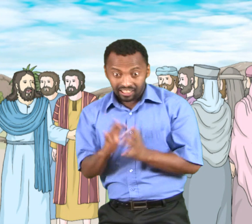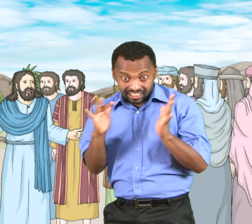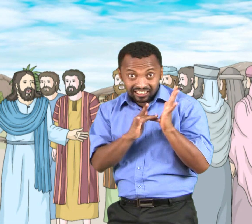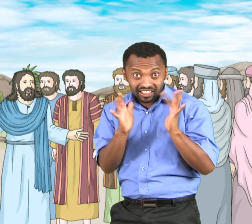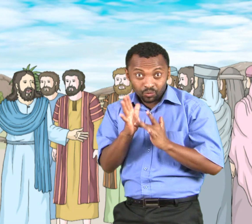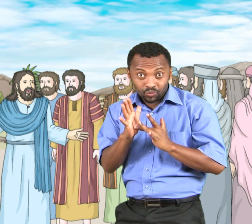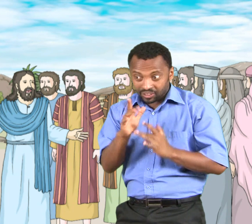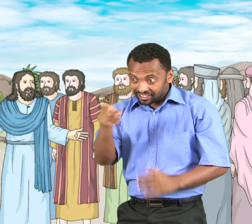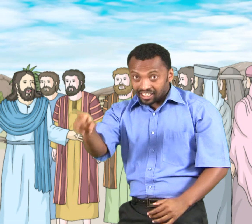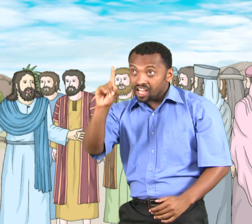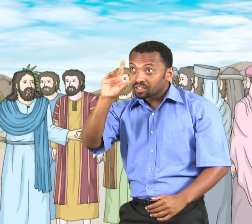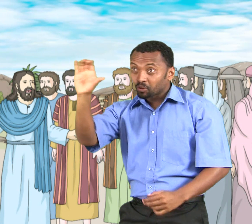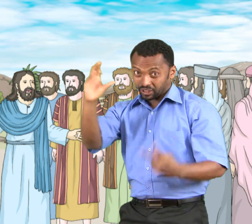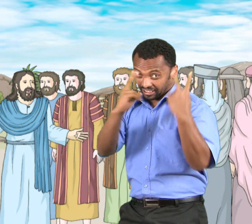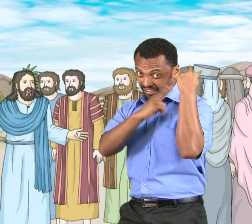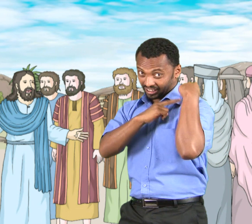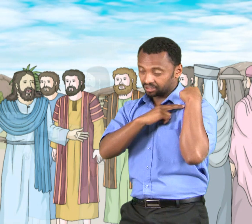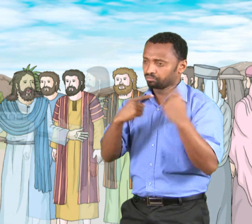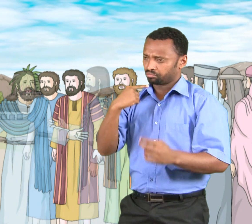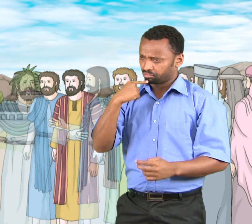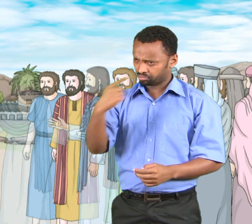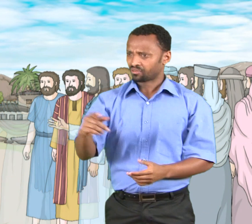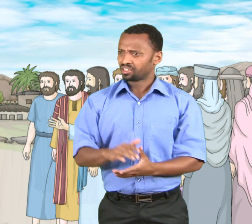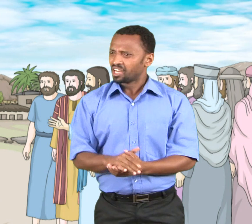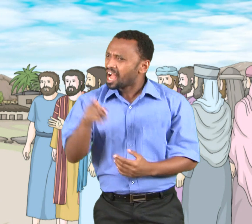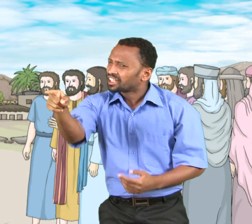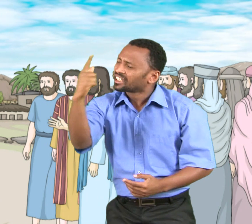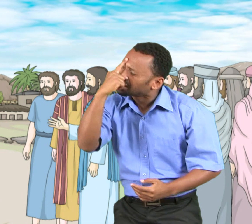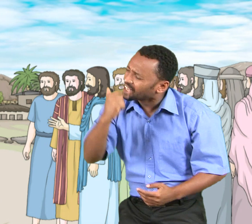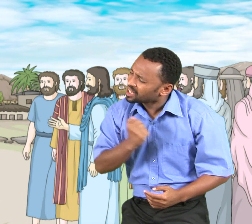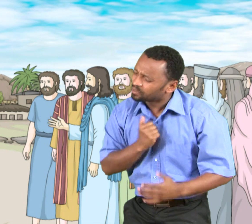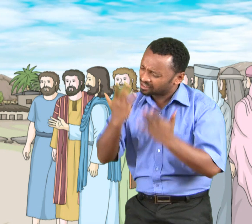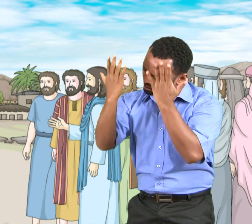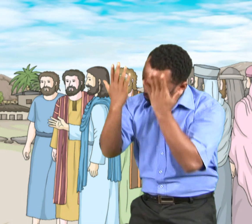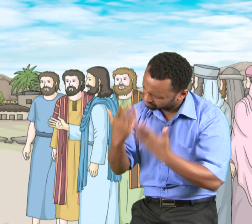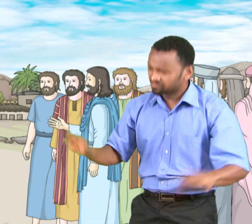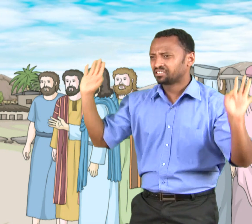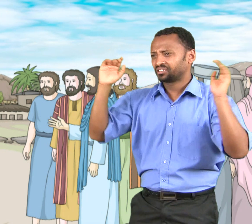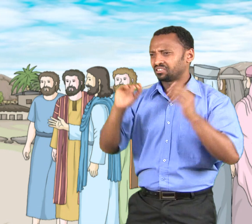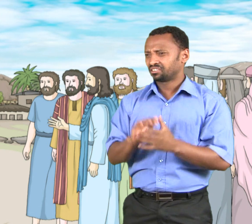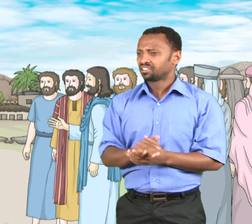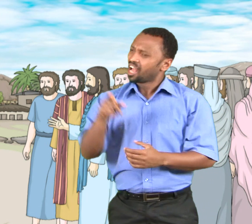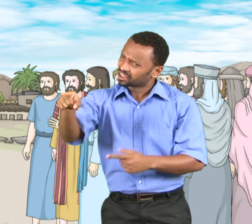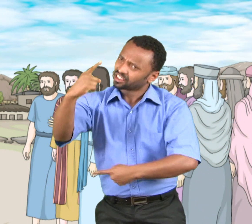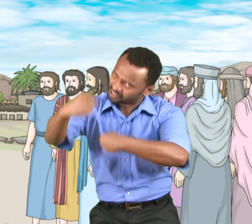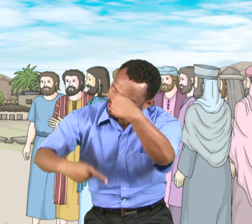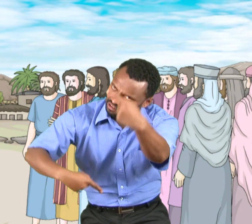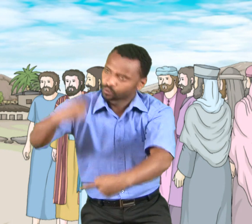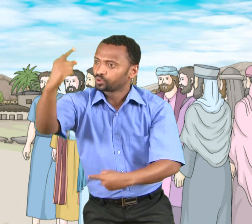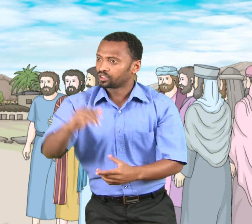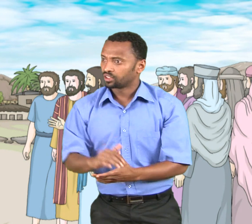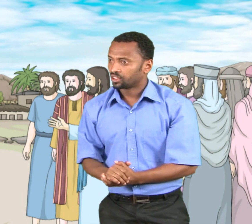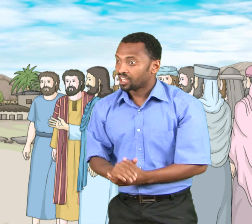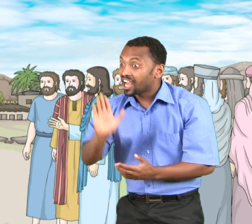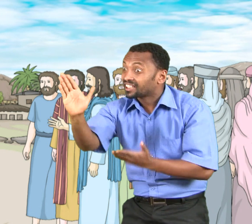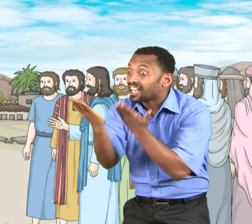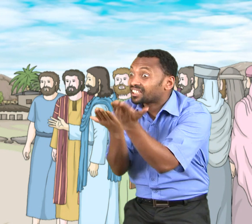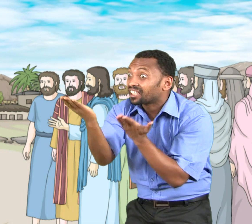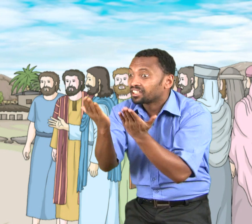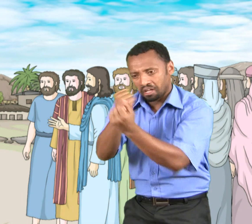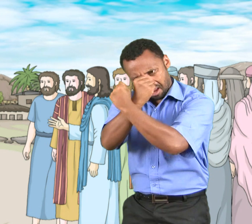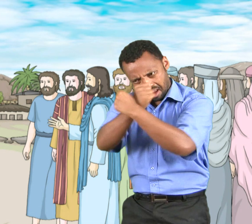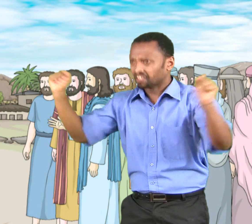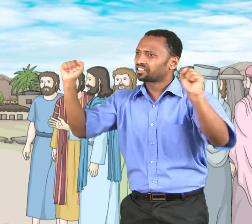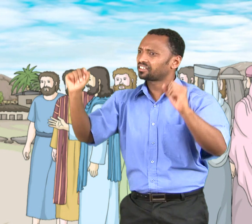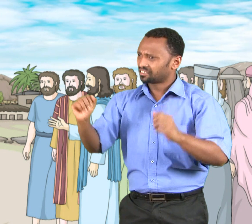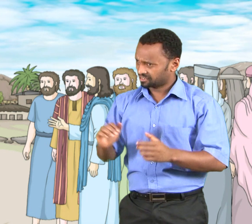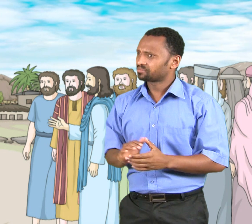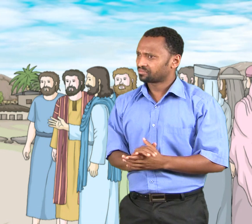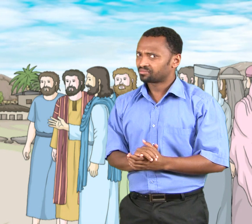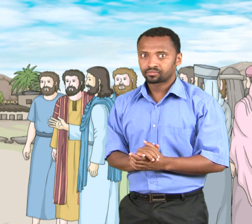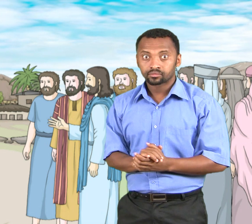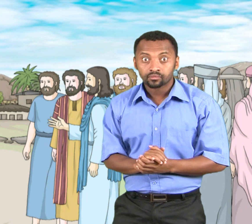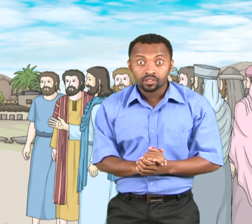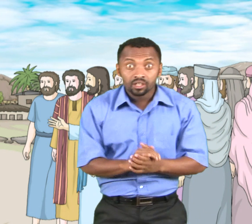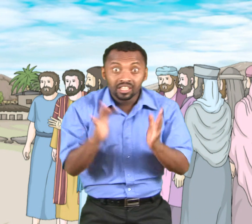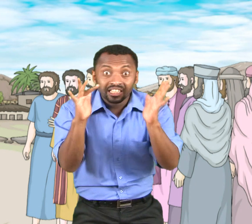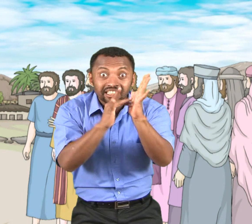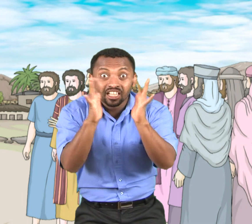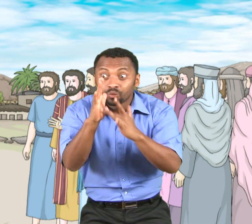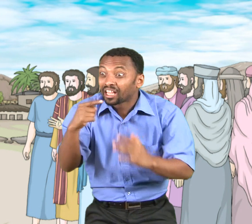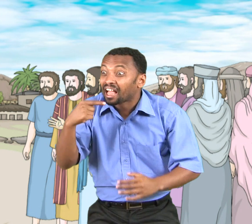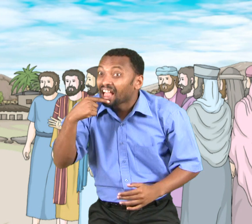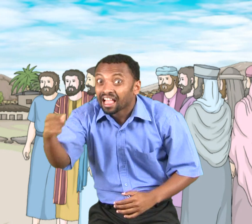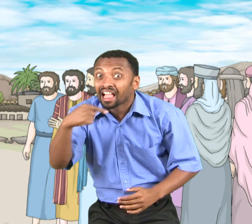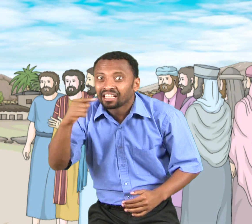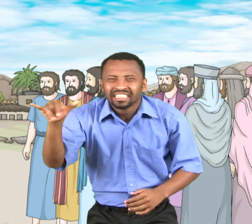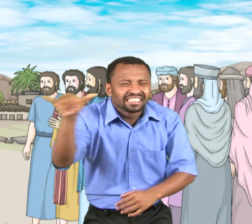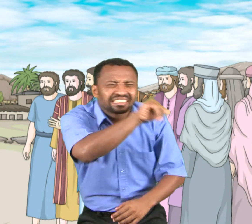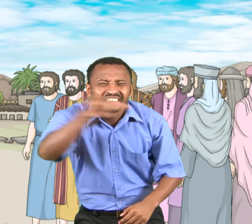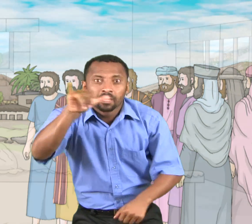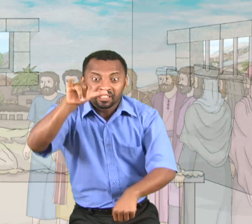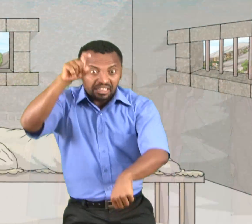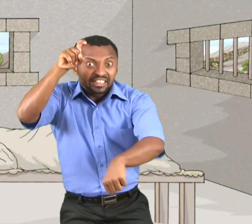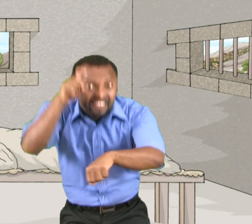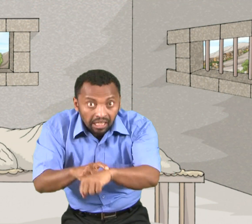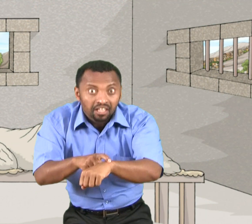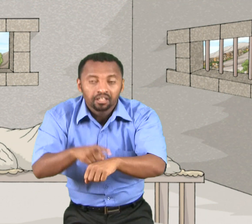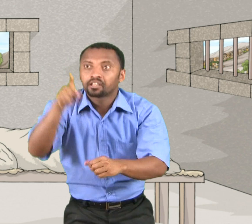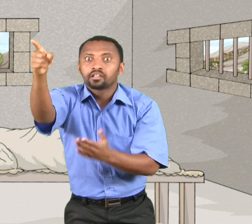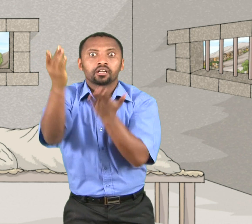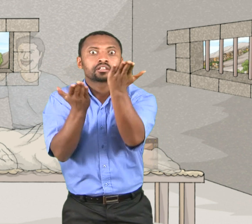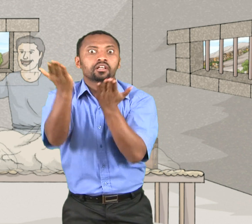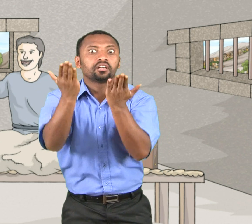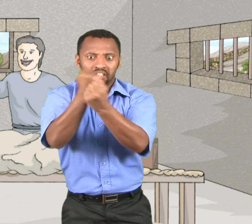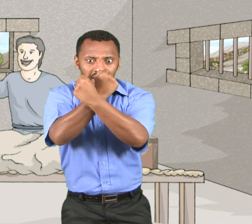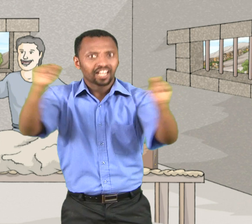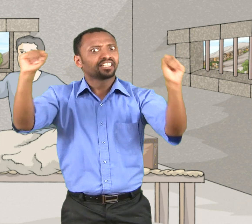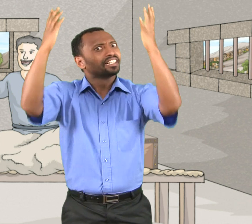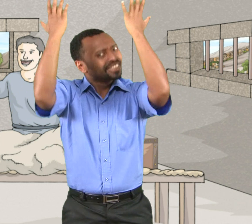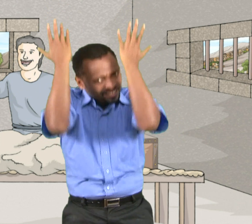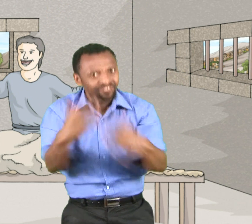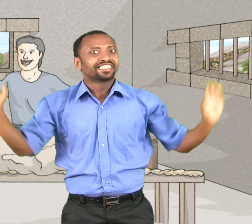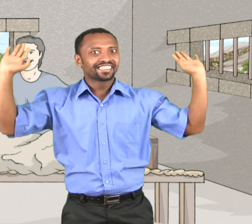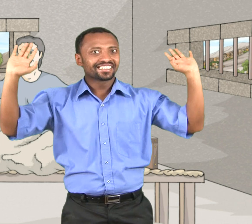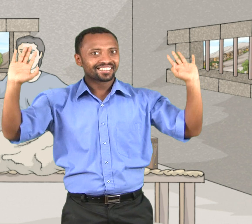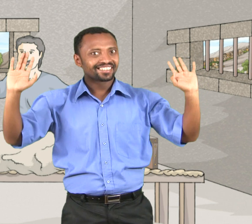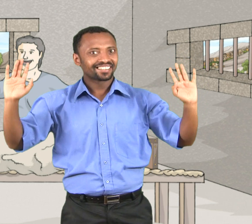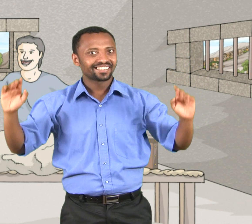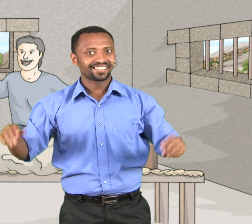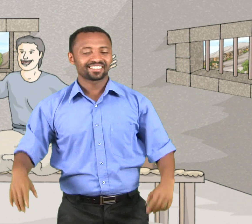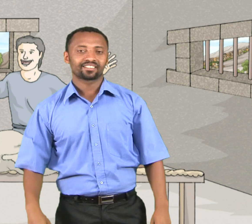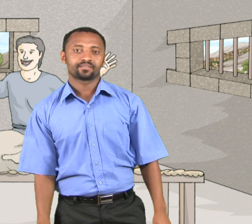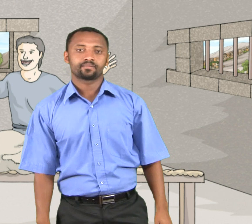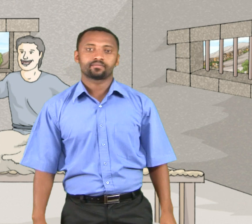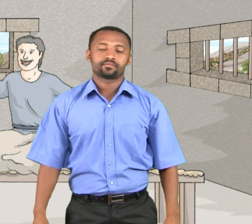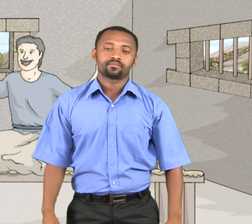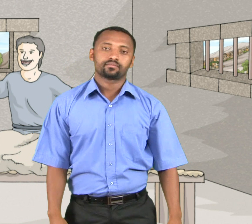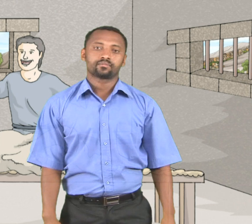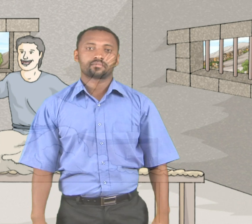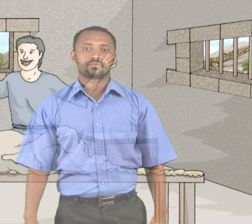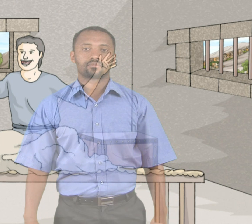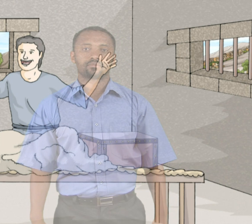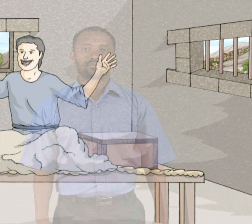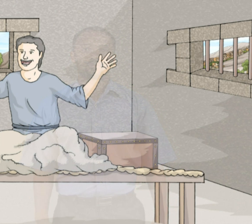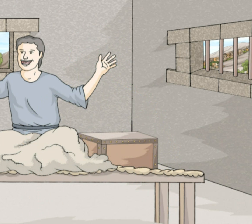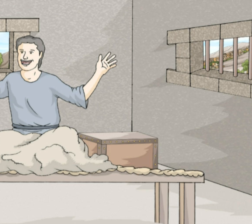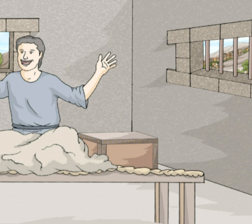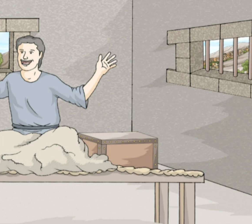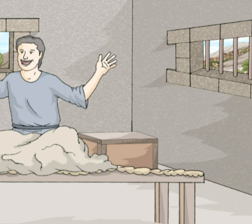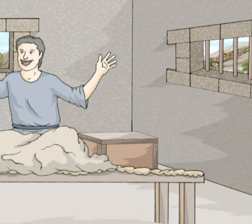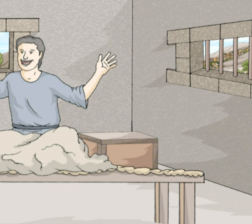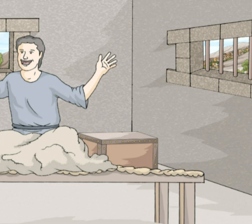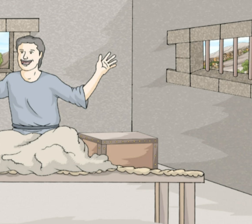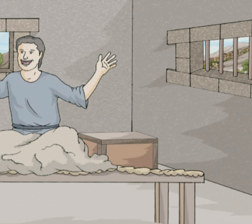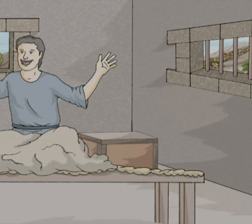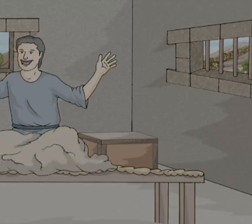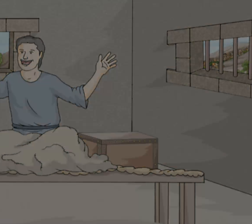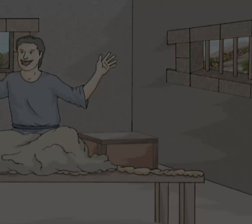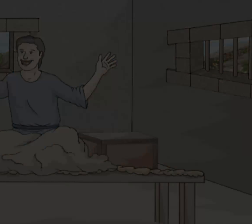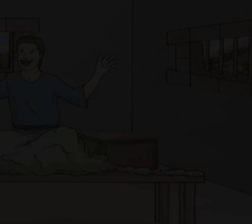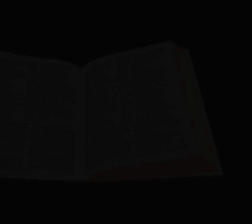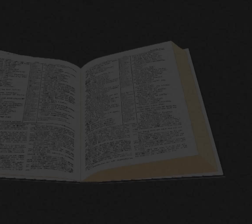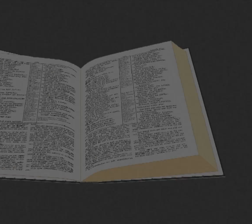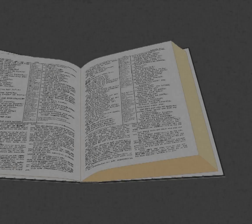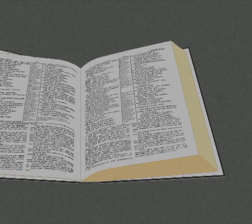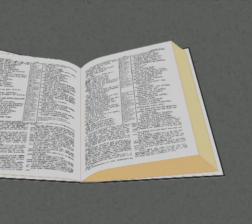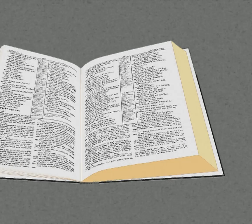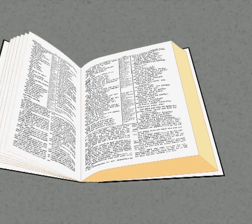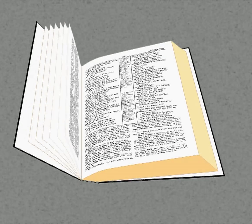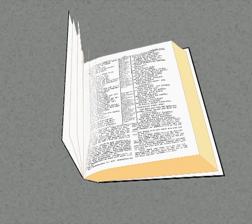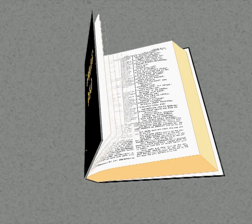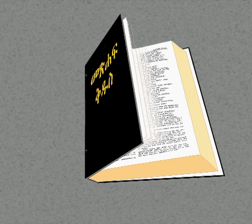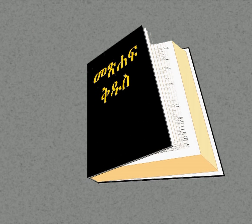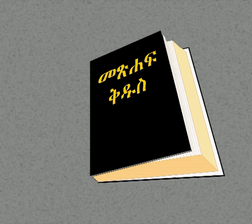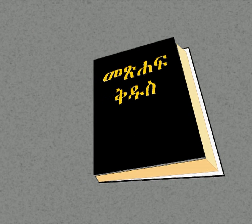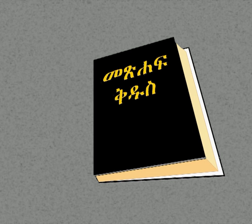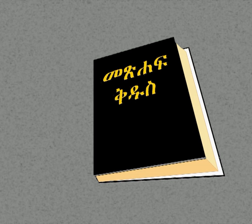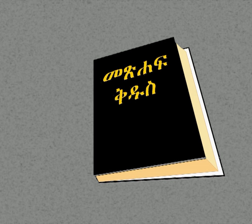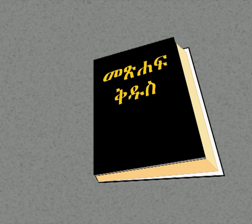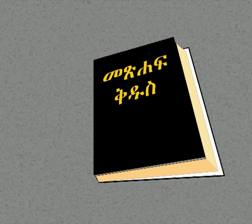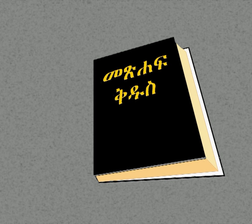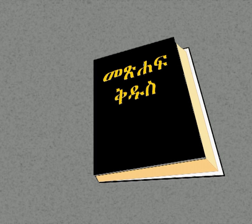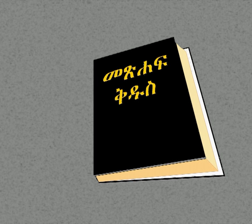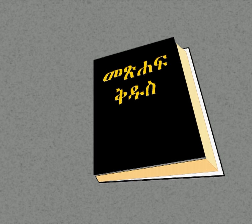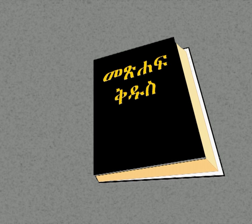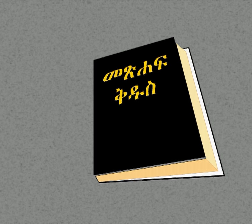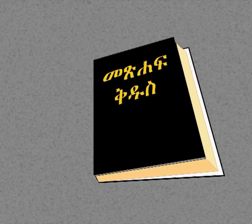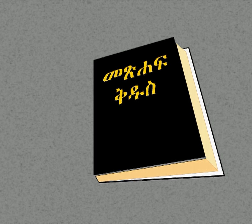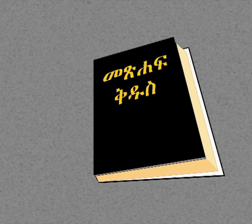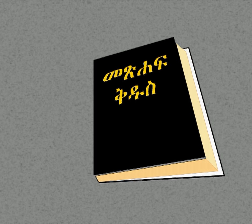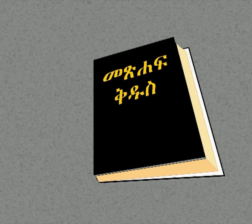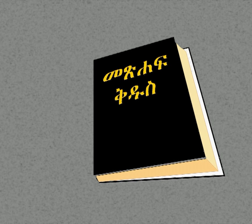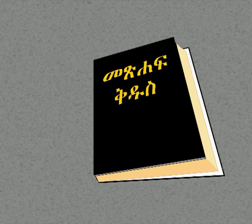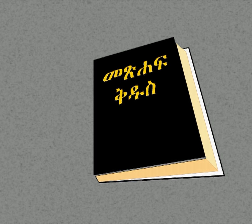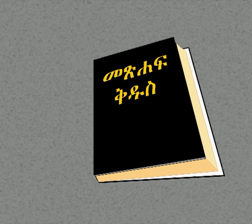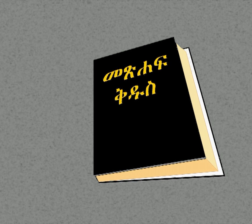Then Jesus said to the centurion, “Go! As you have believed, so will it be done for you.” And his servant was healed at that very hour.